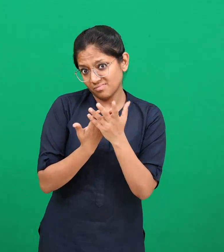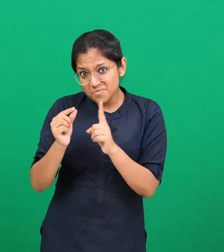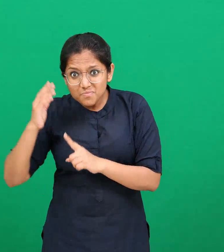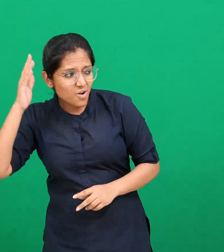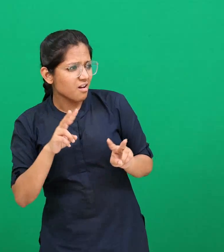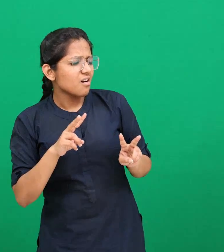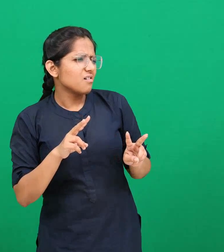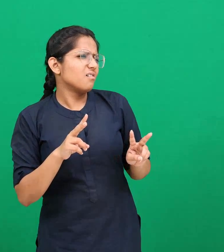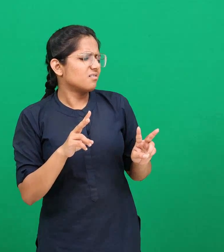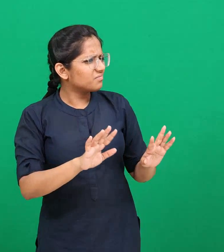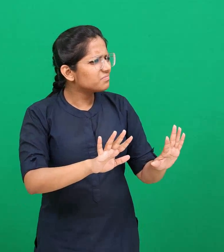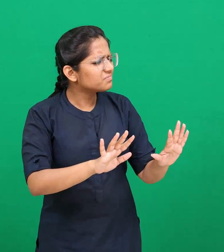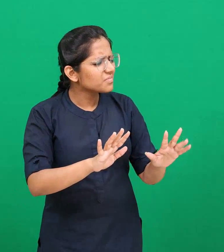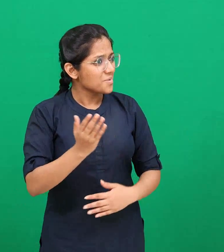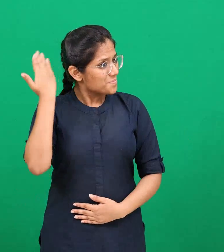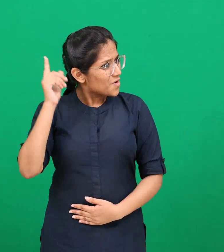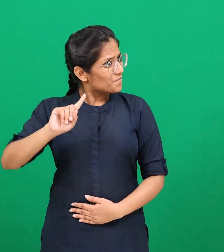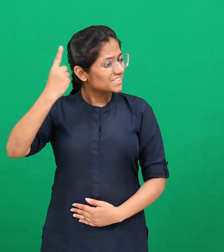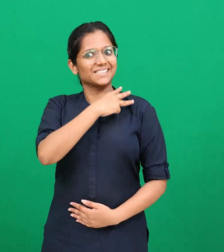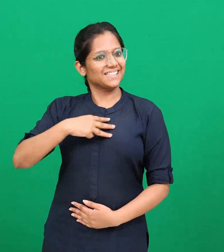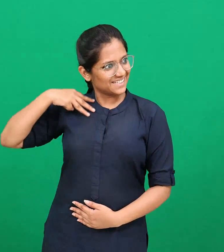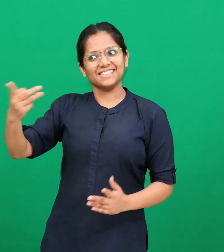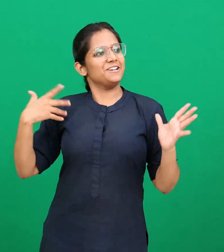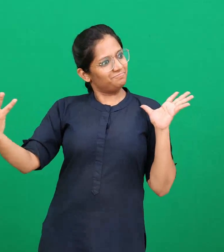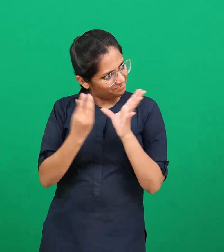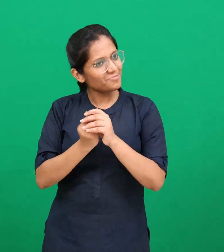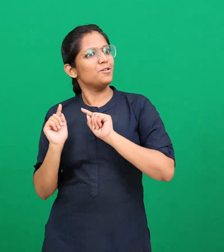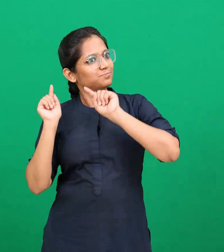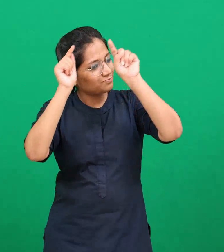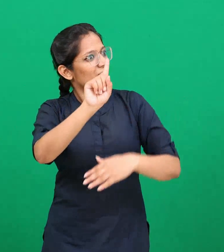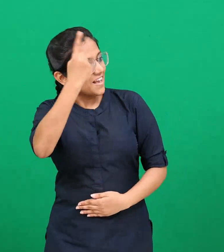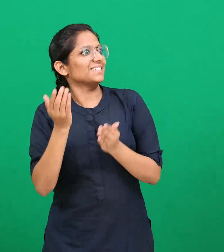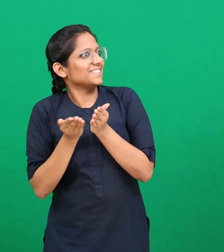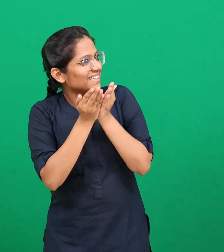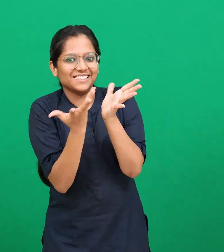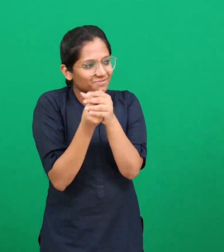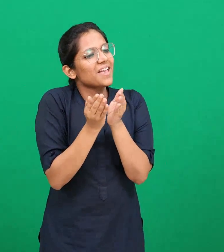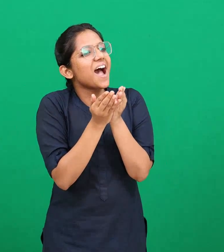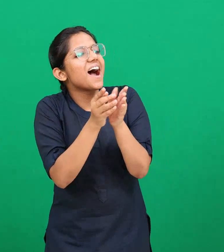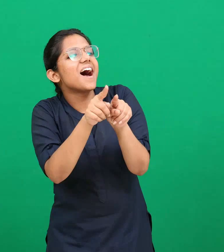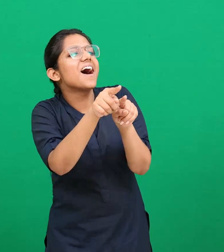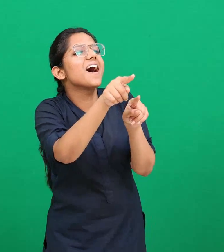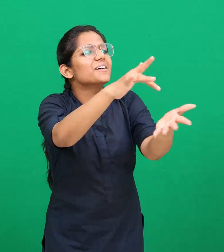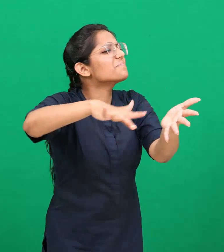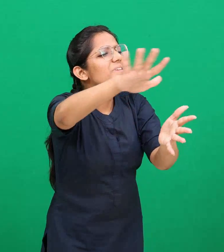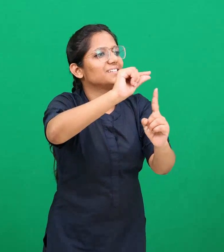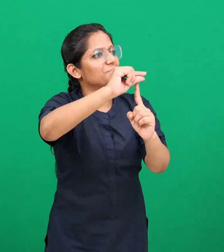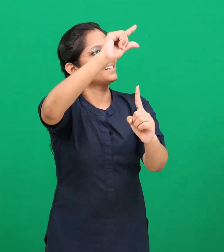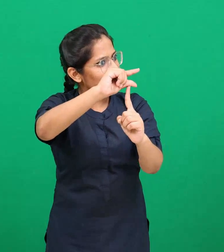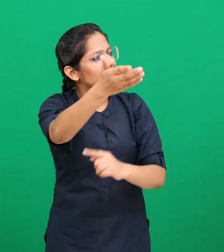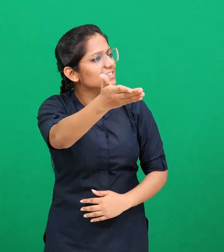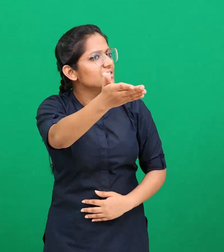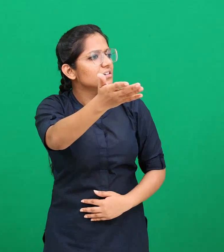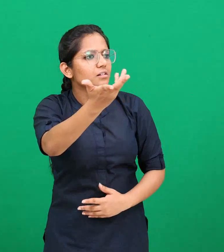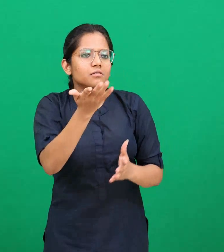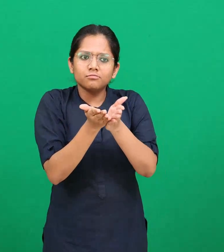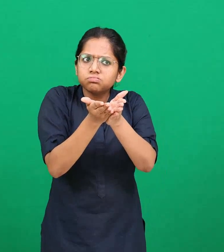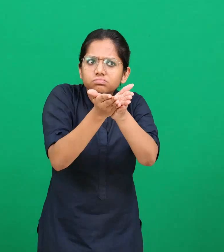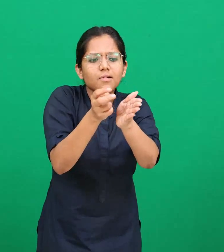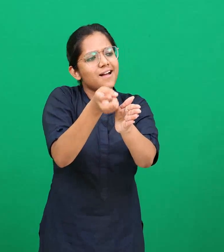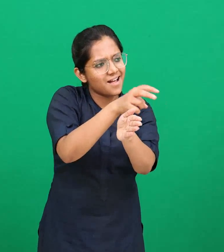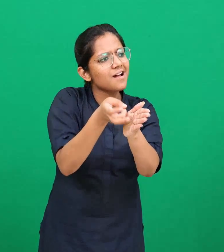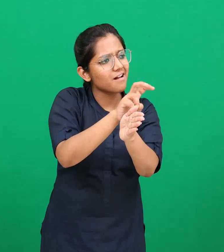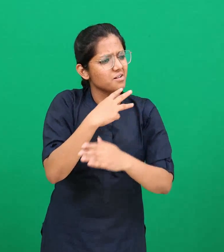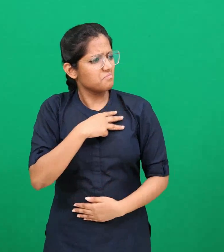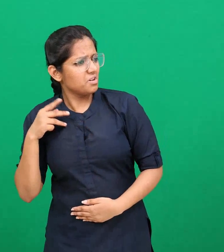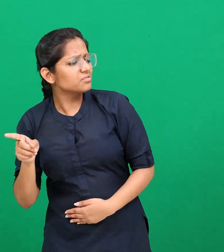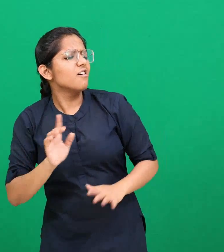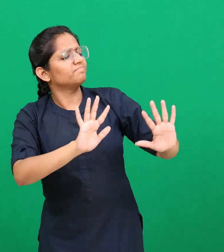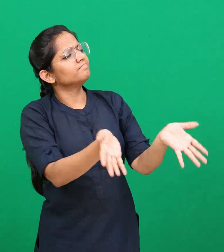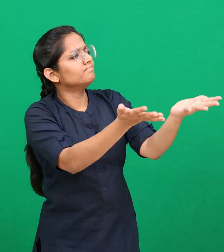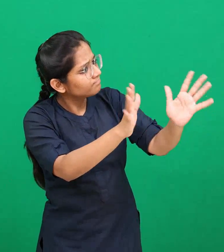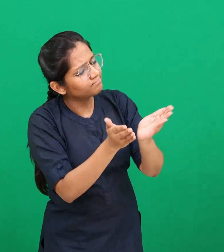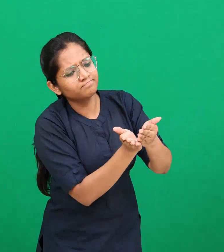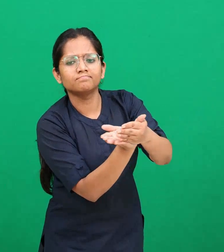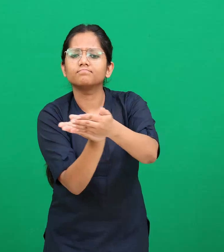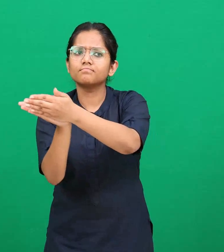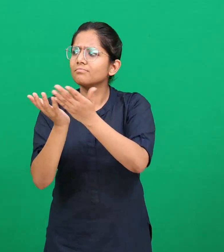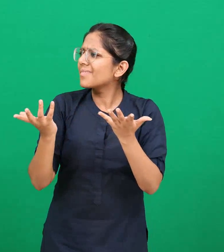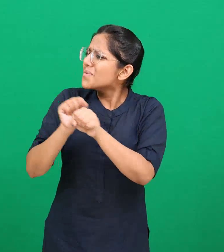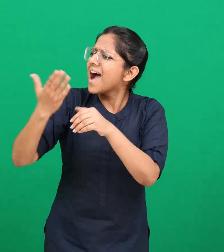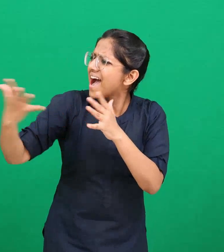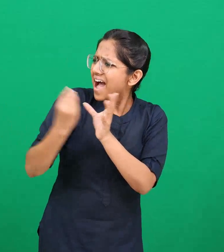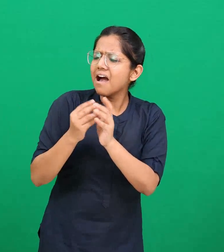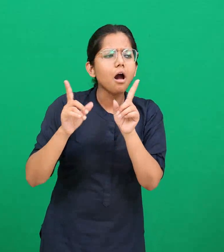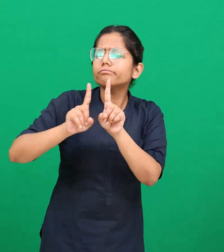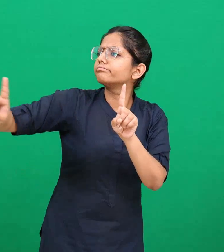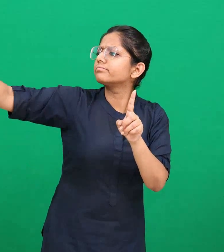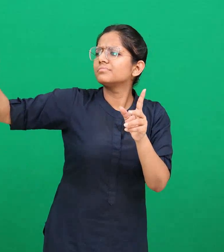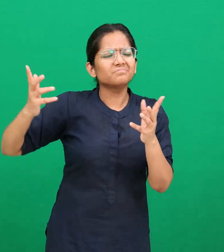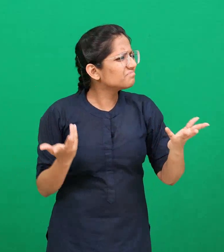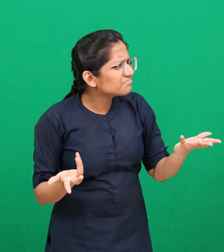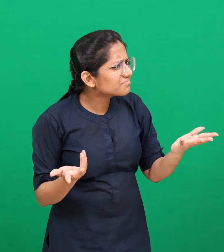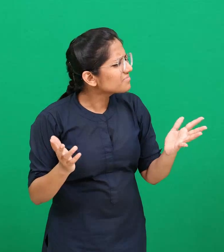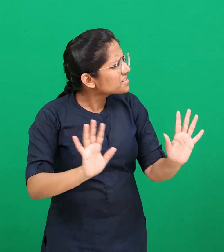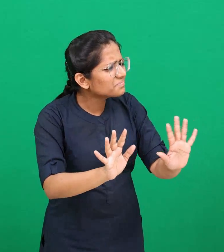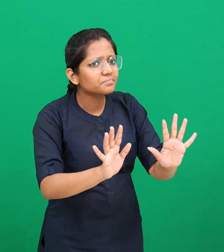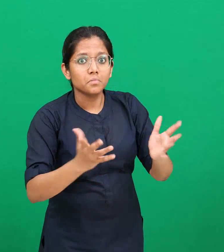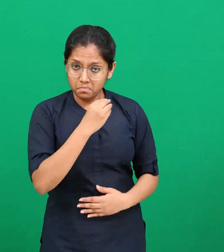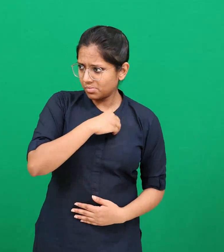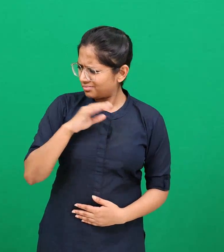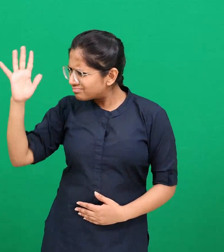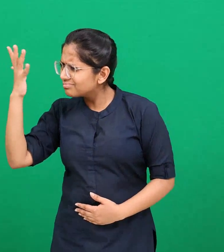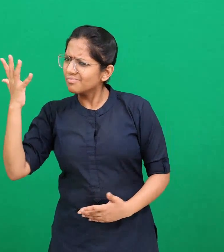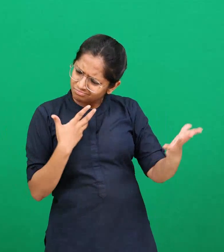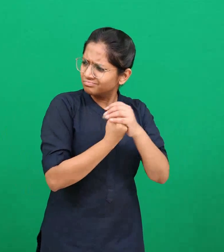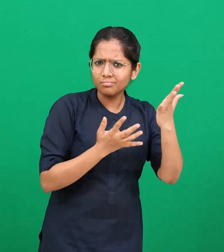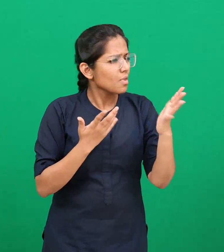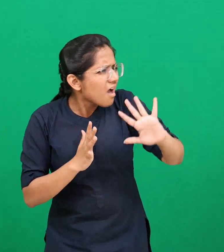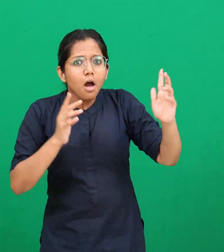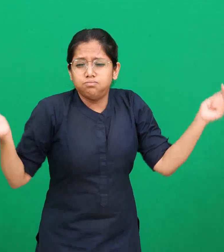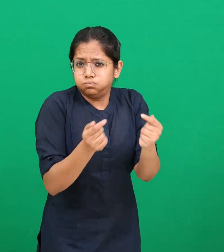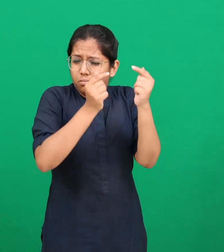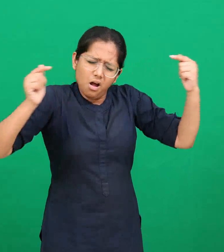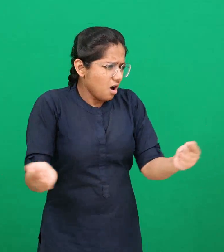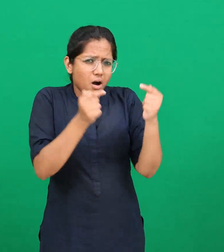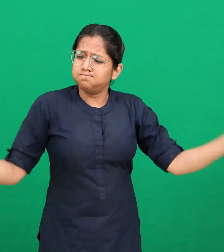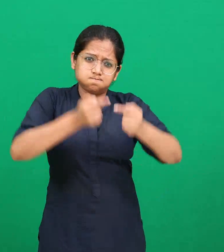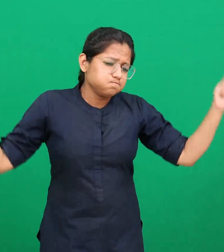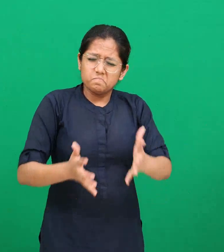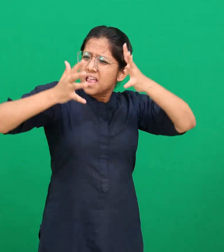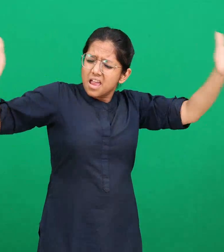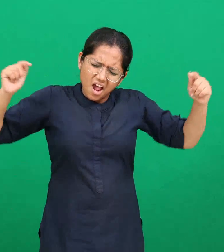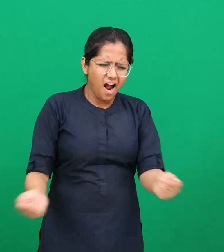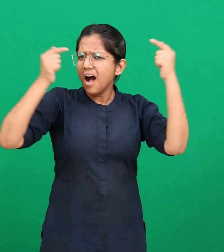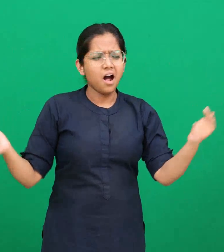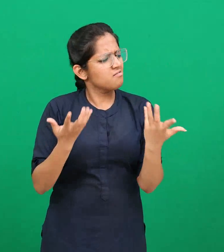But Paul thought it best not to take him, because he had deserted them in Pamphylia and had not accompanied them in the work.